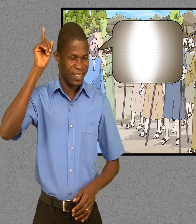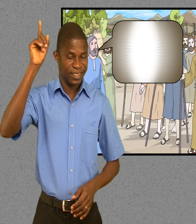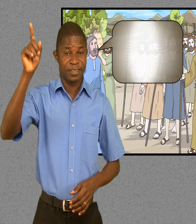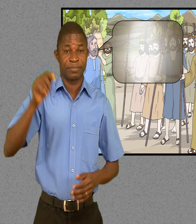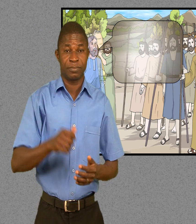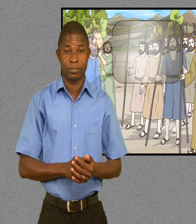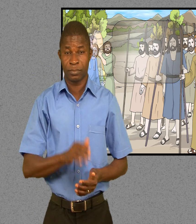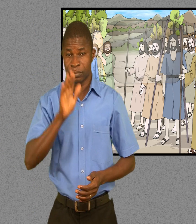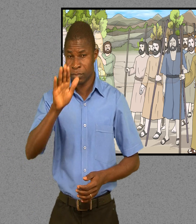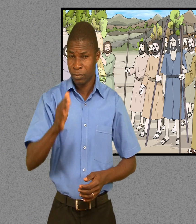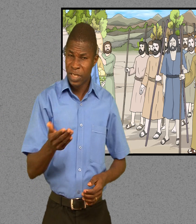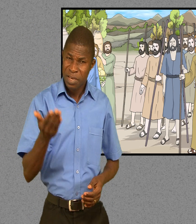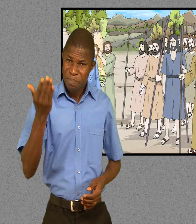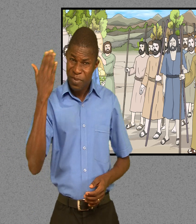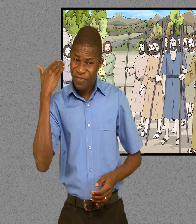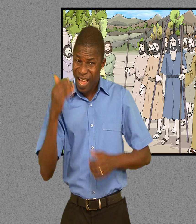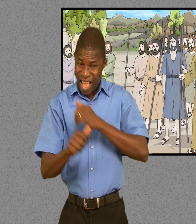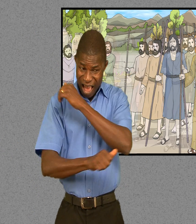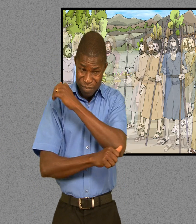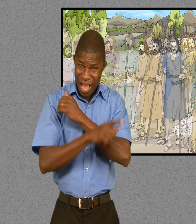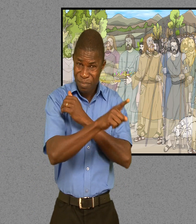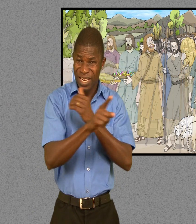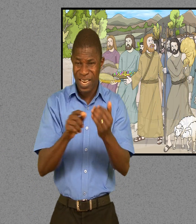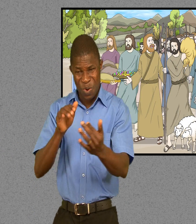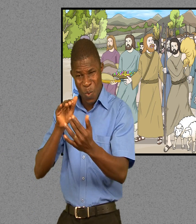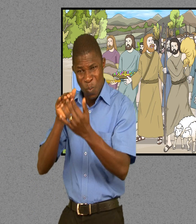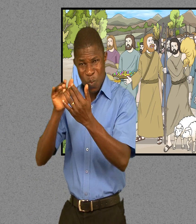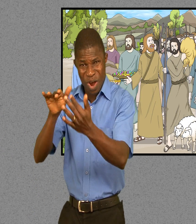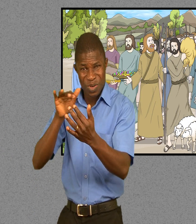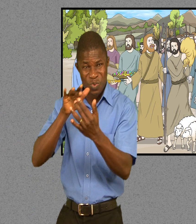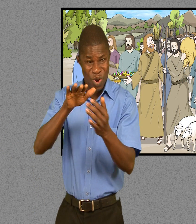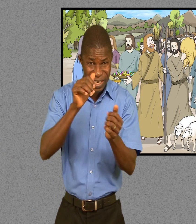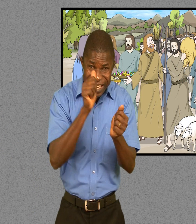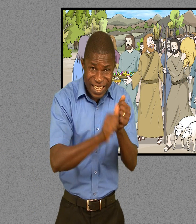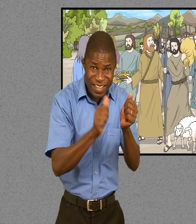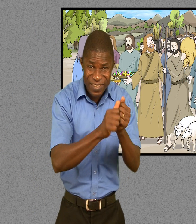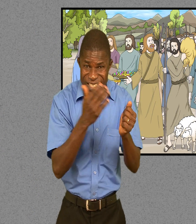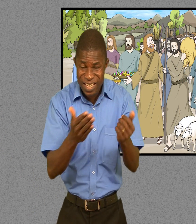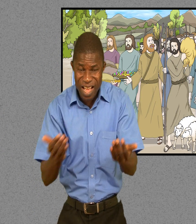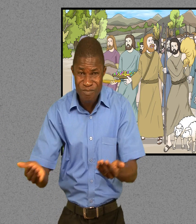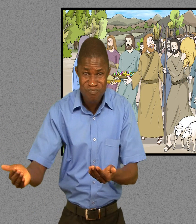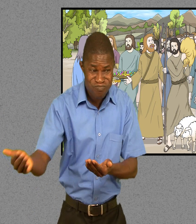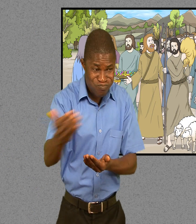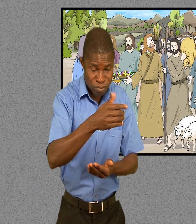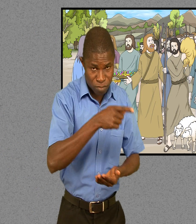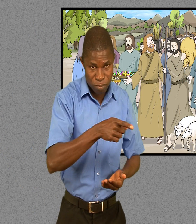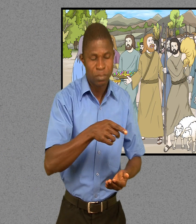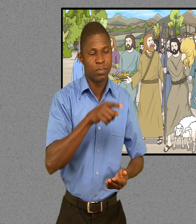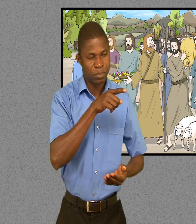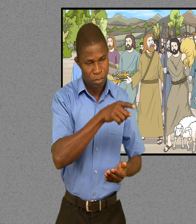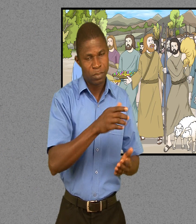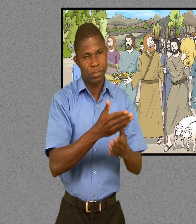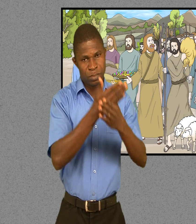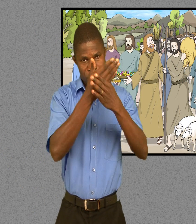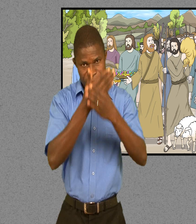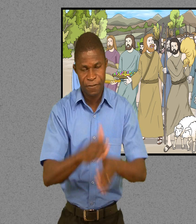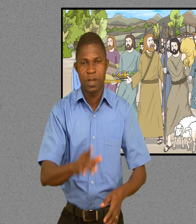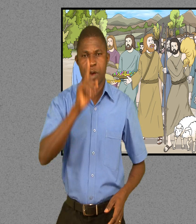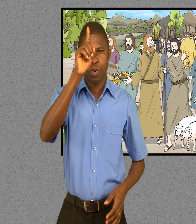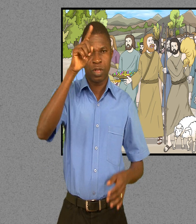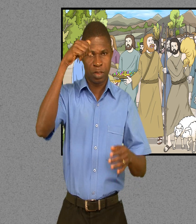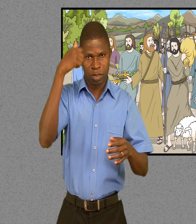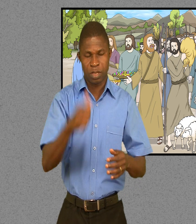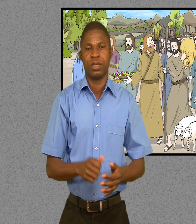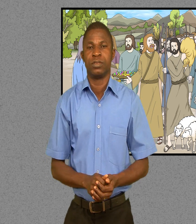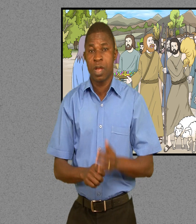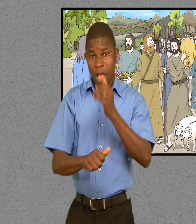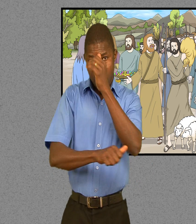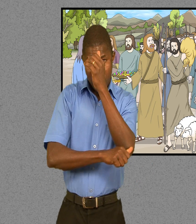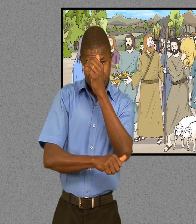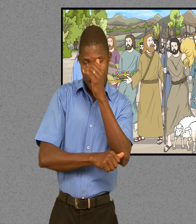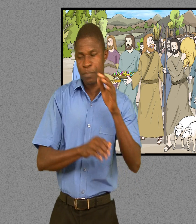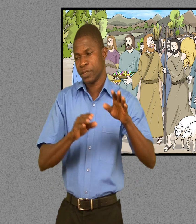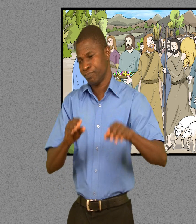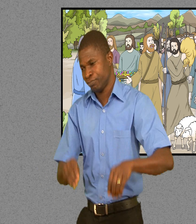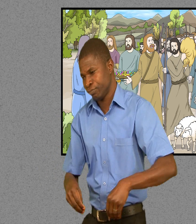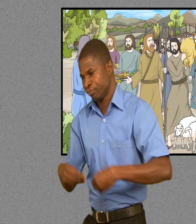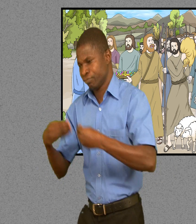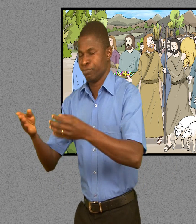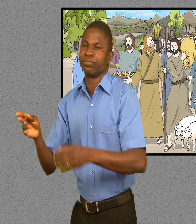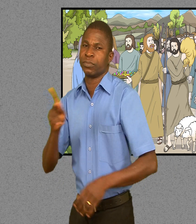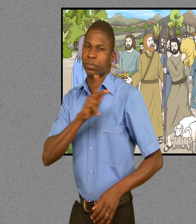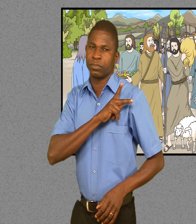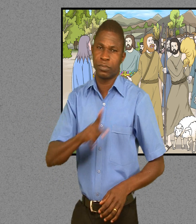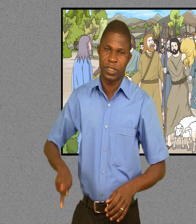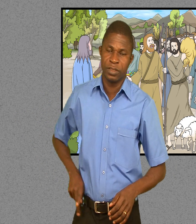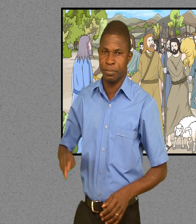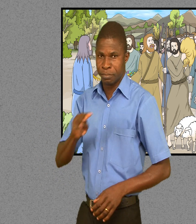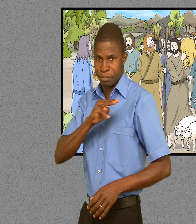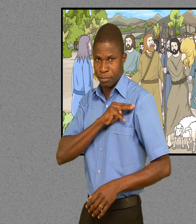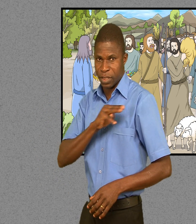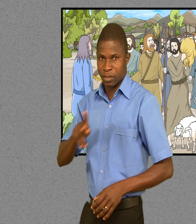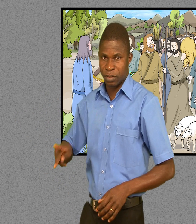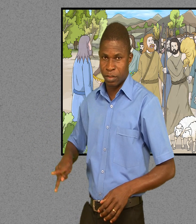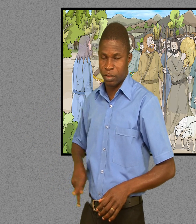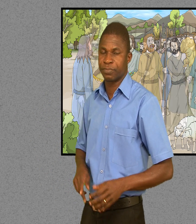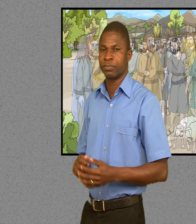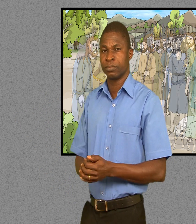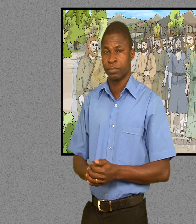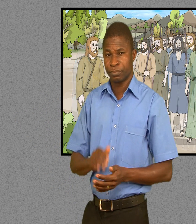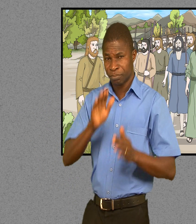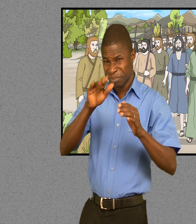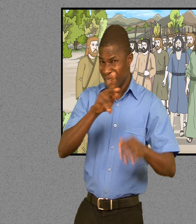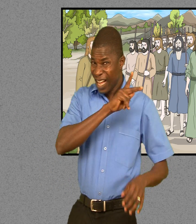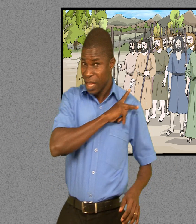Then Abram gave Melchizedek a tenth of everything.